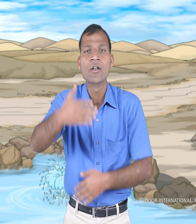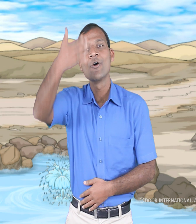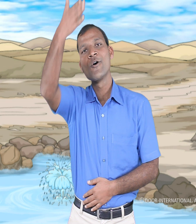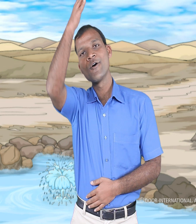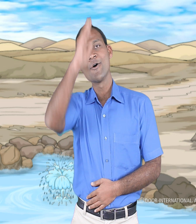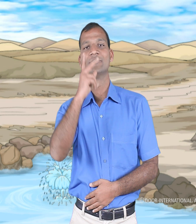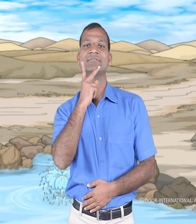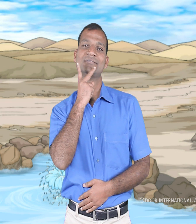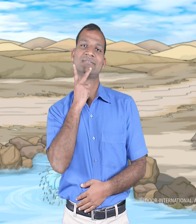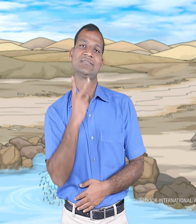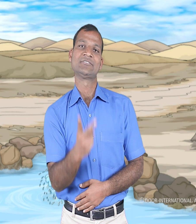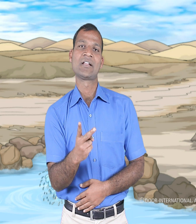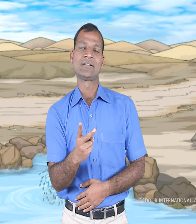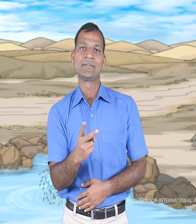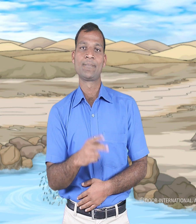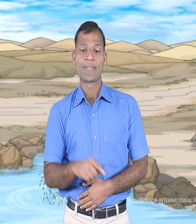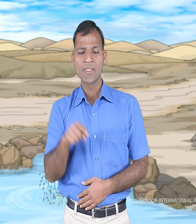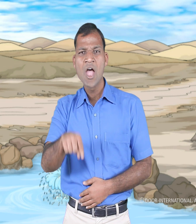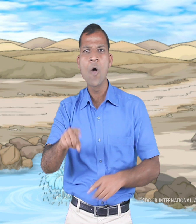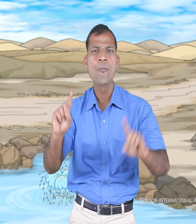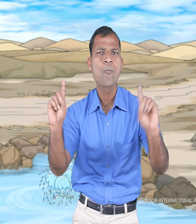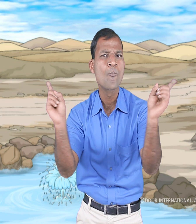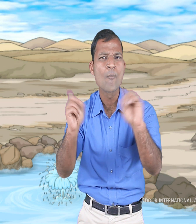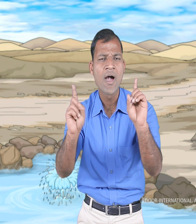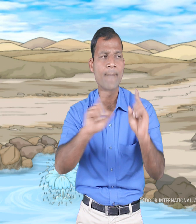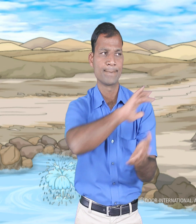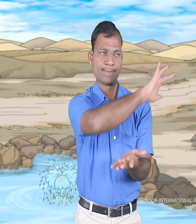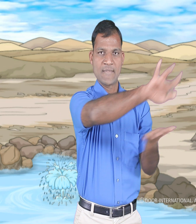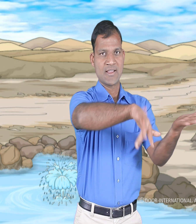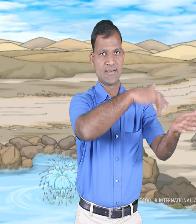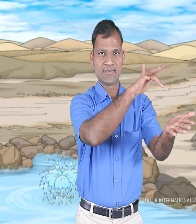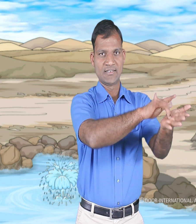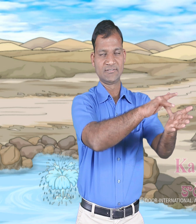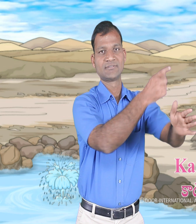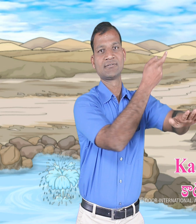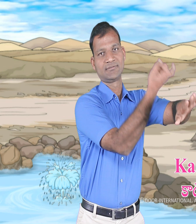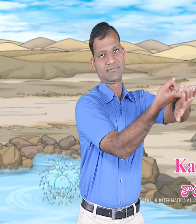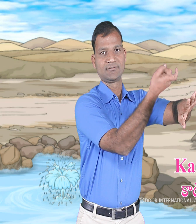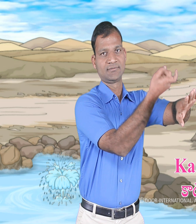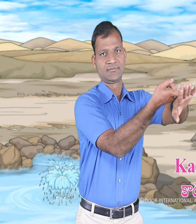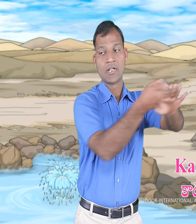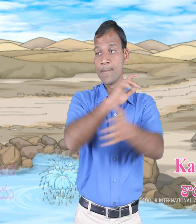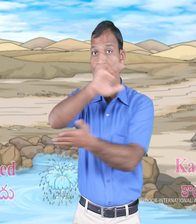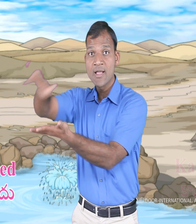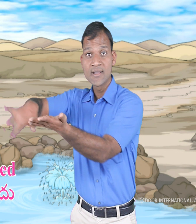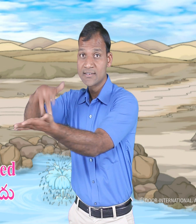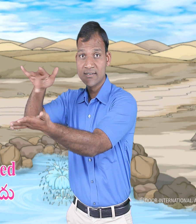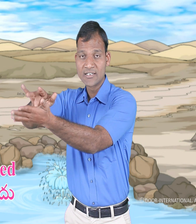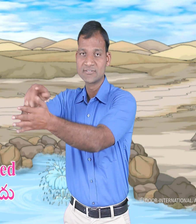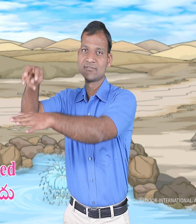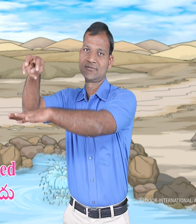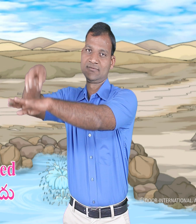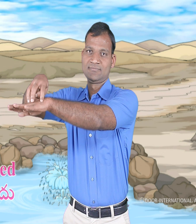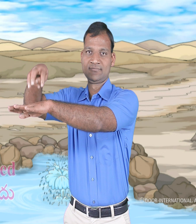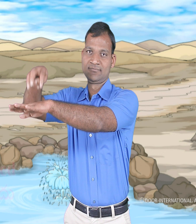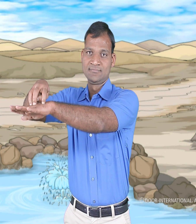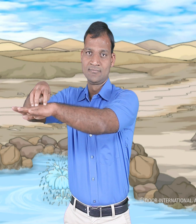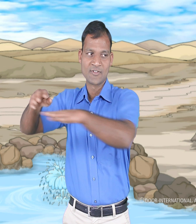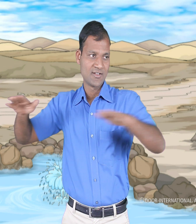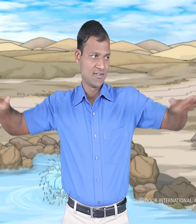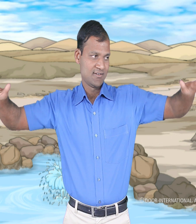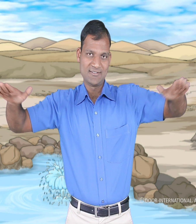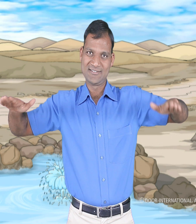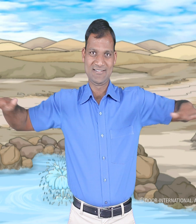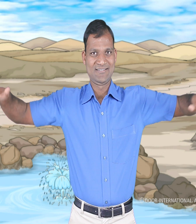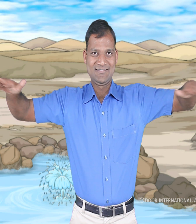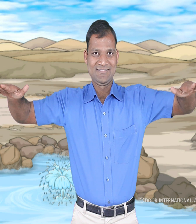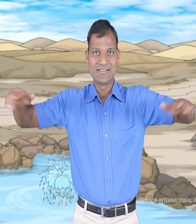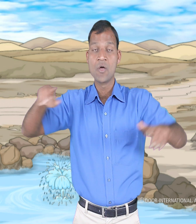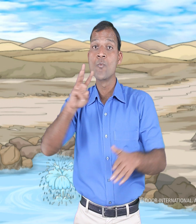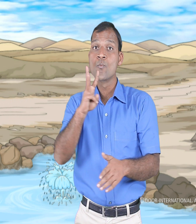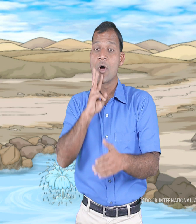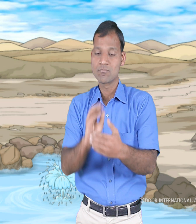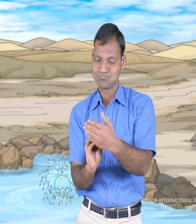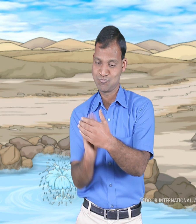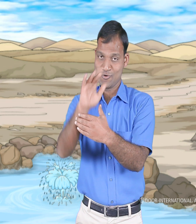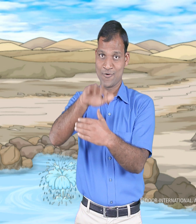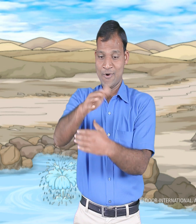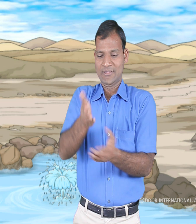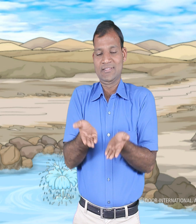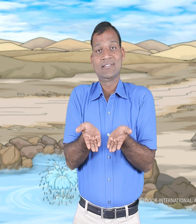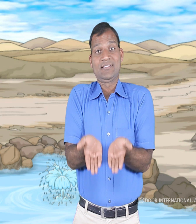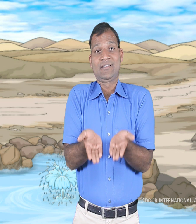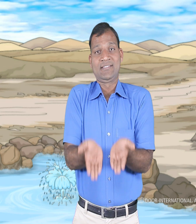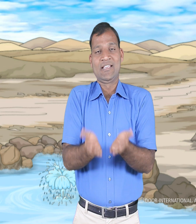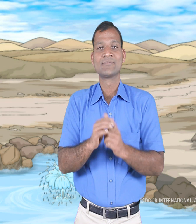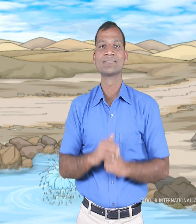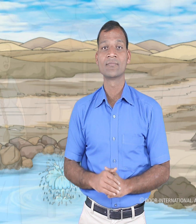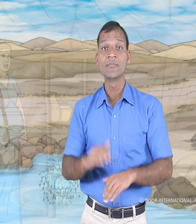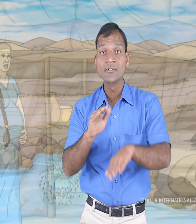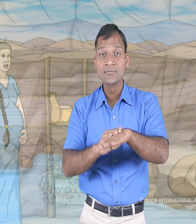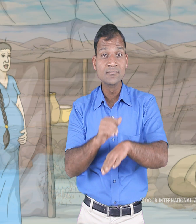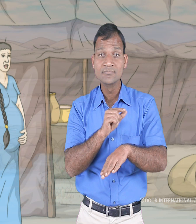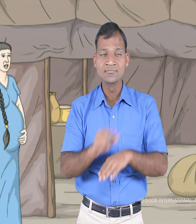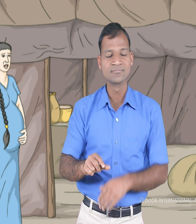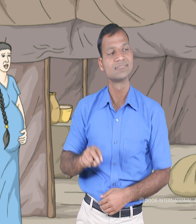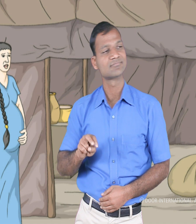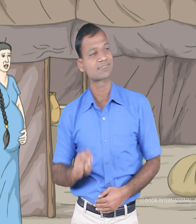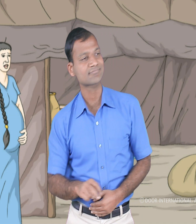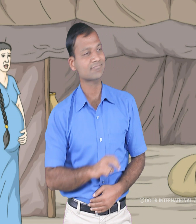It is located between Kadesh and Bered.